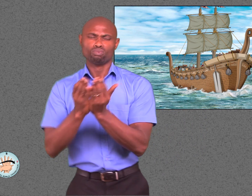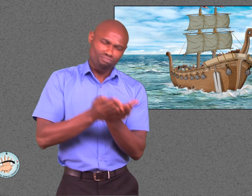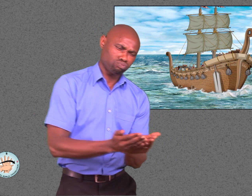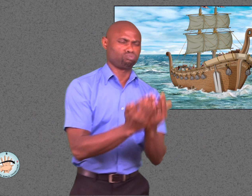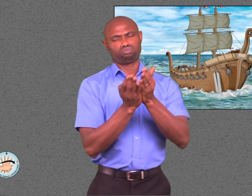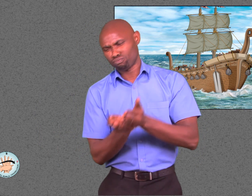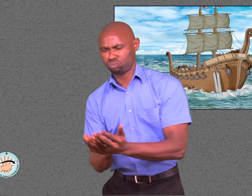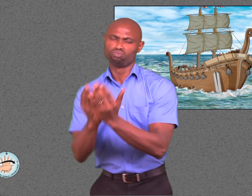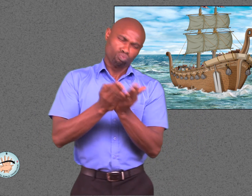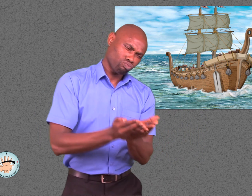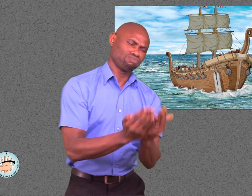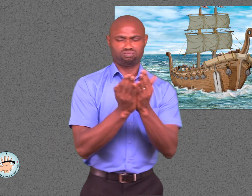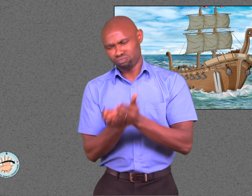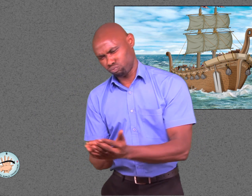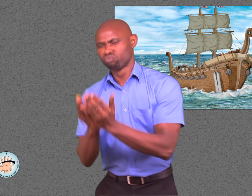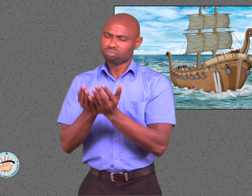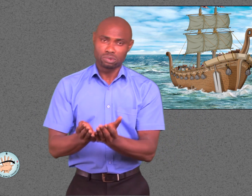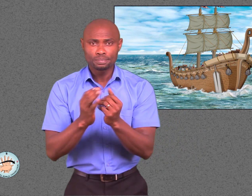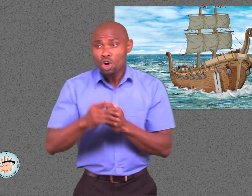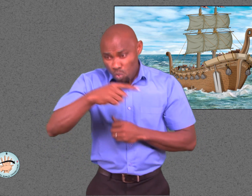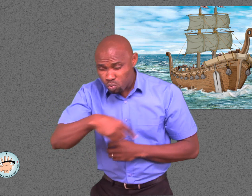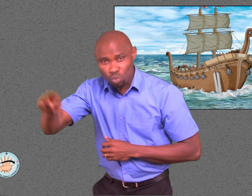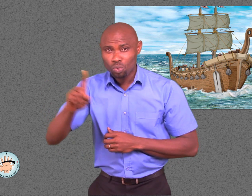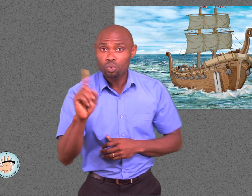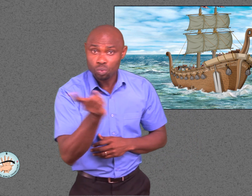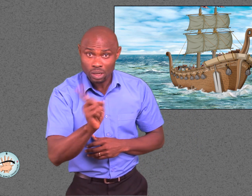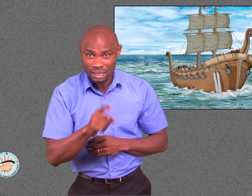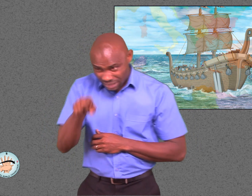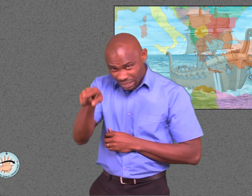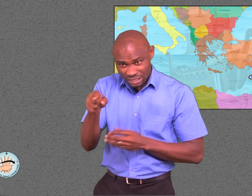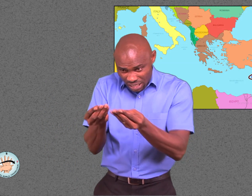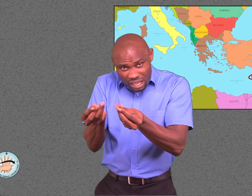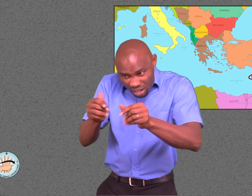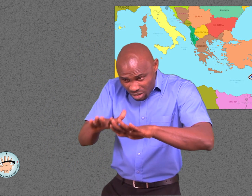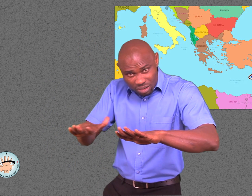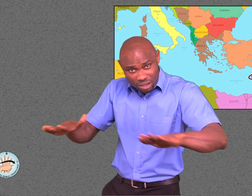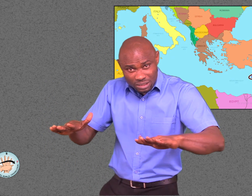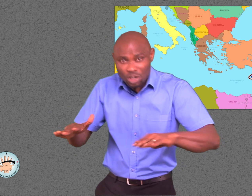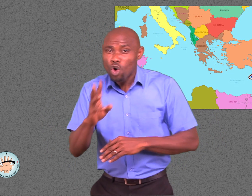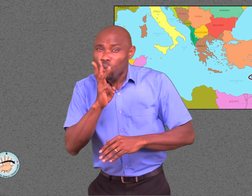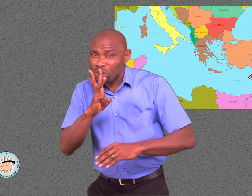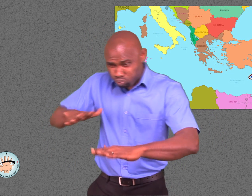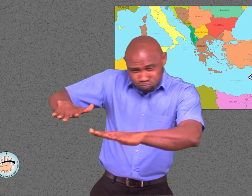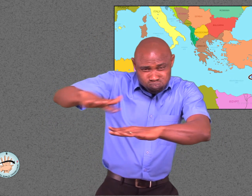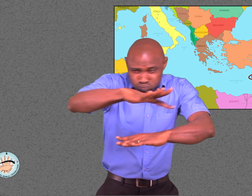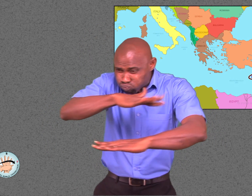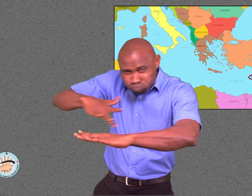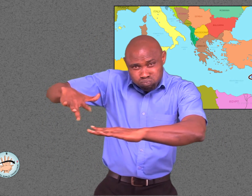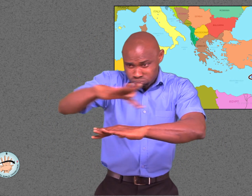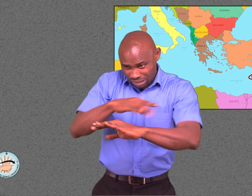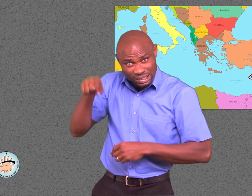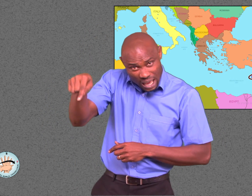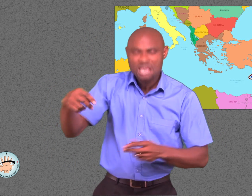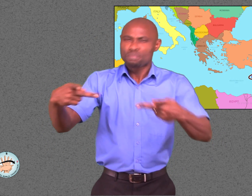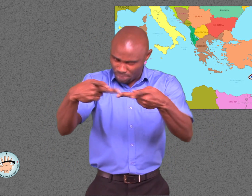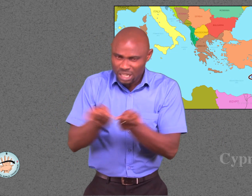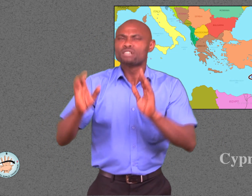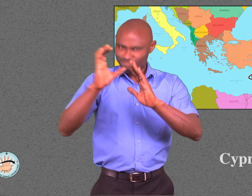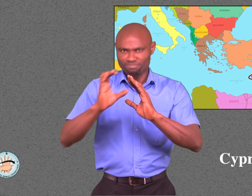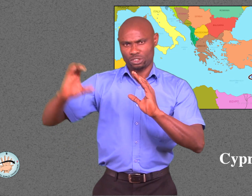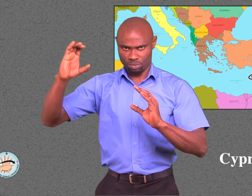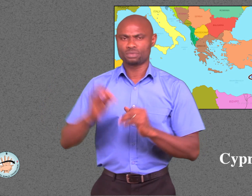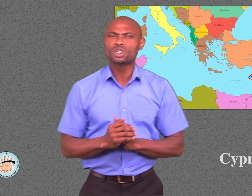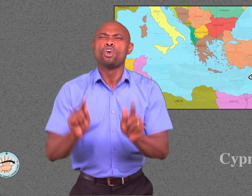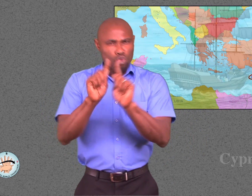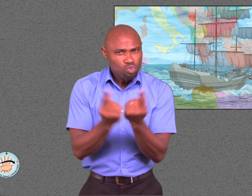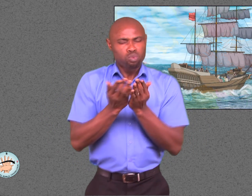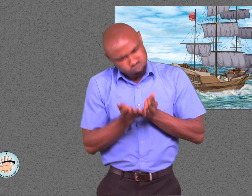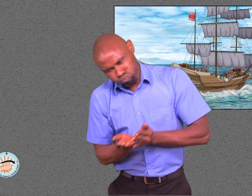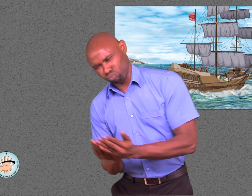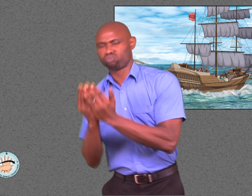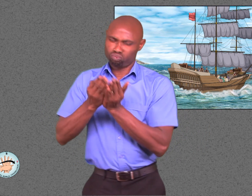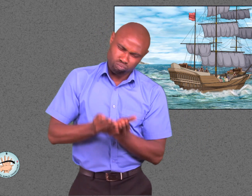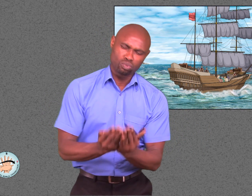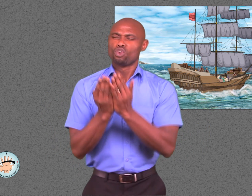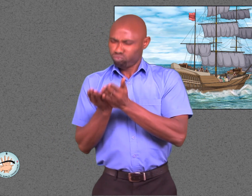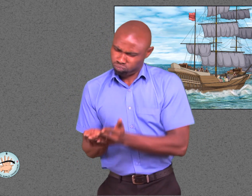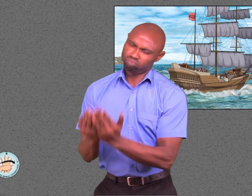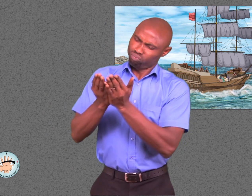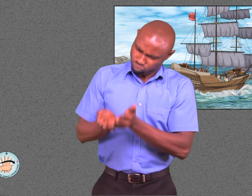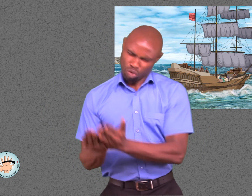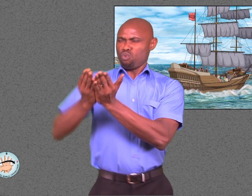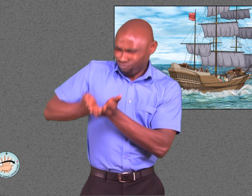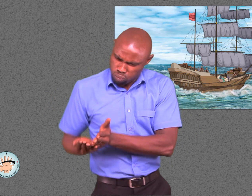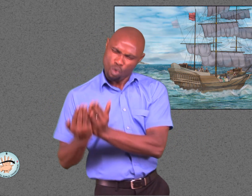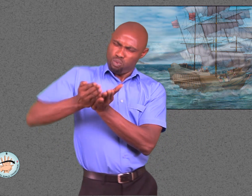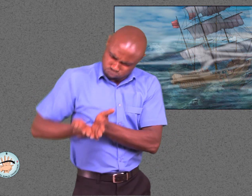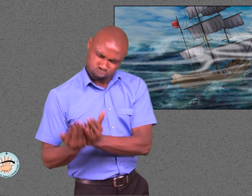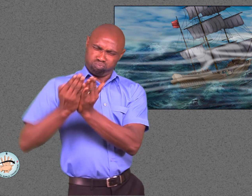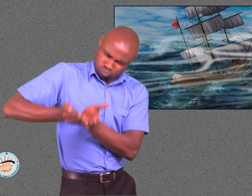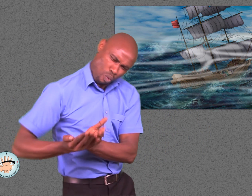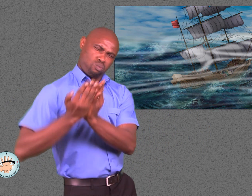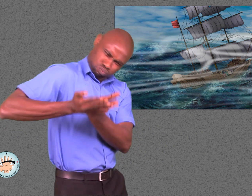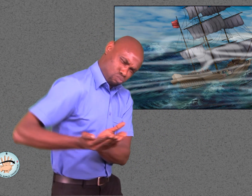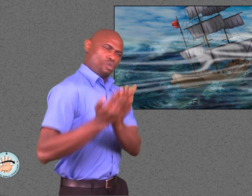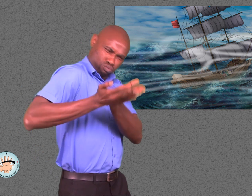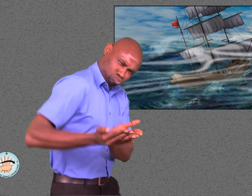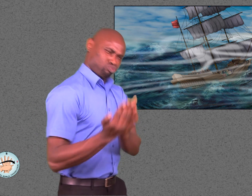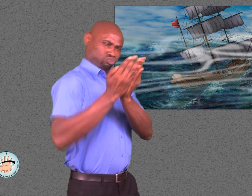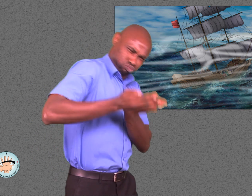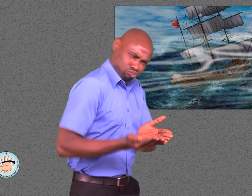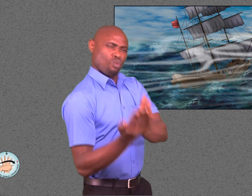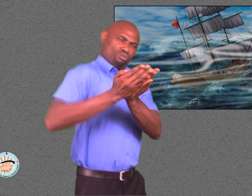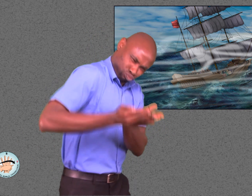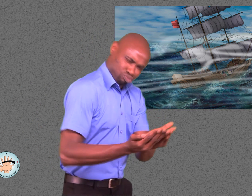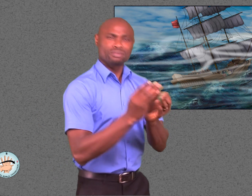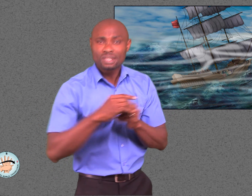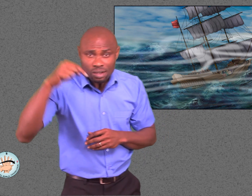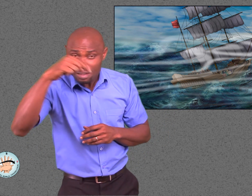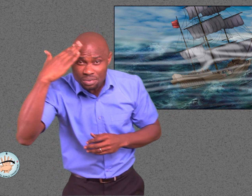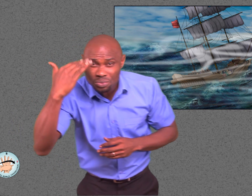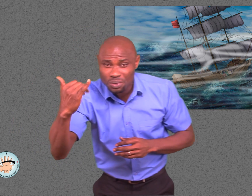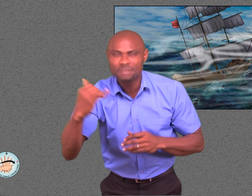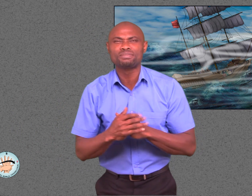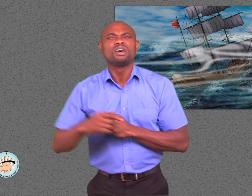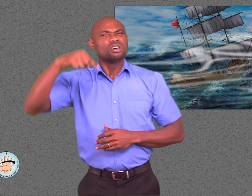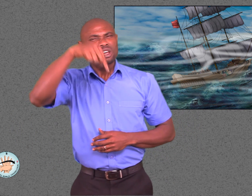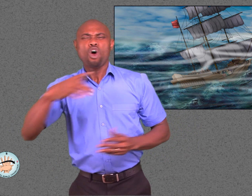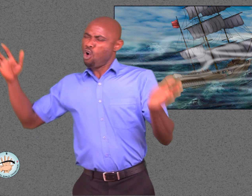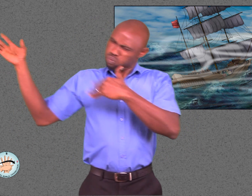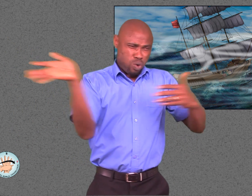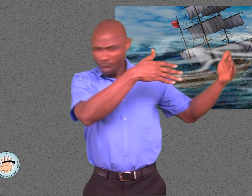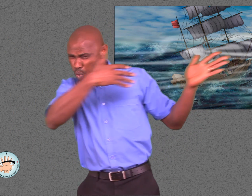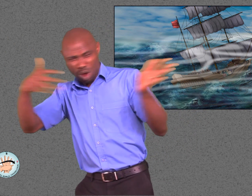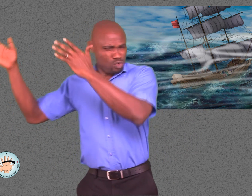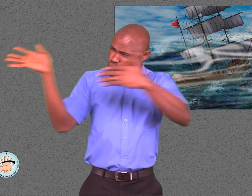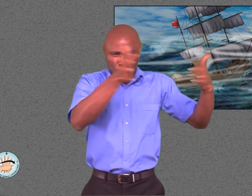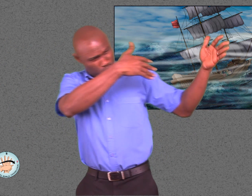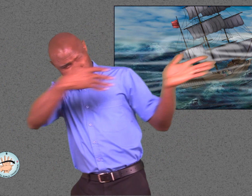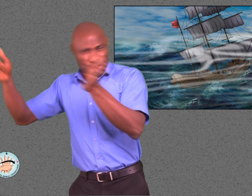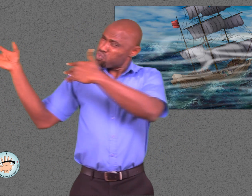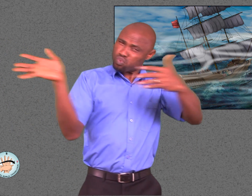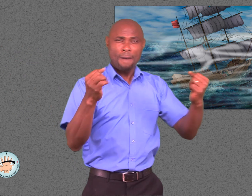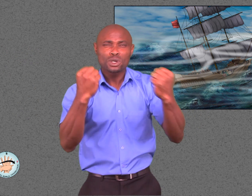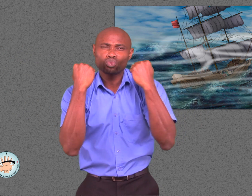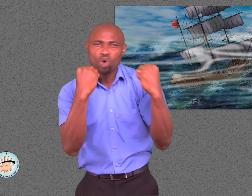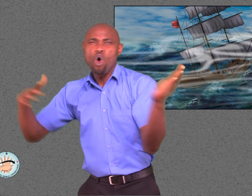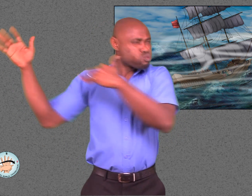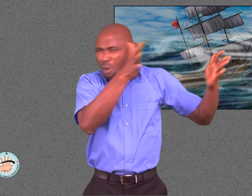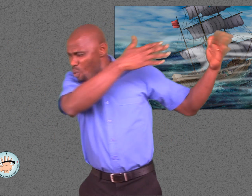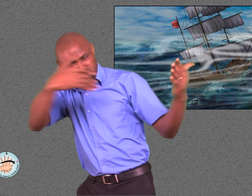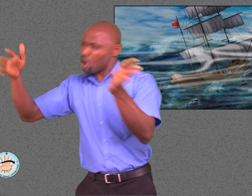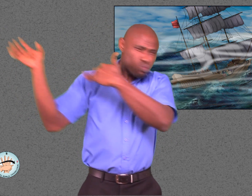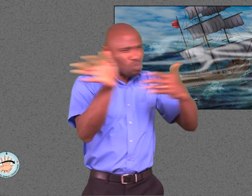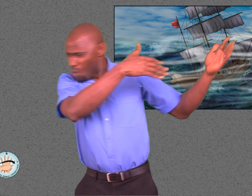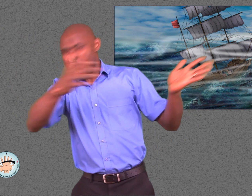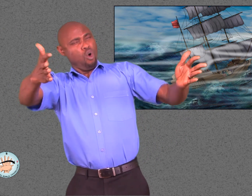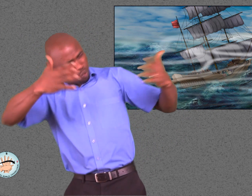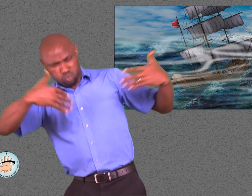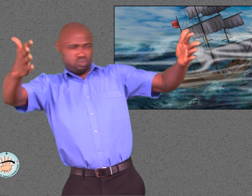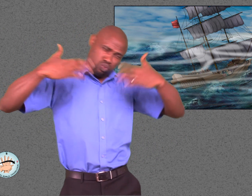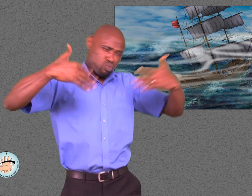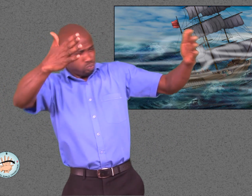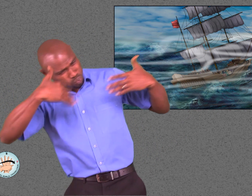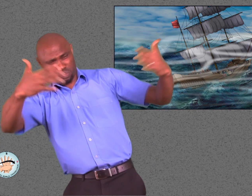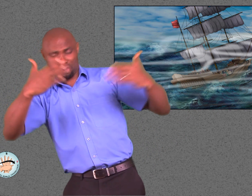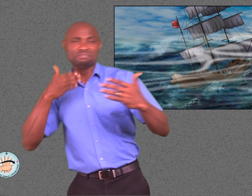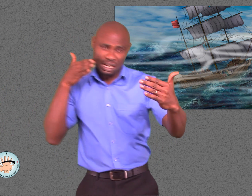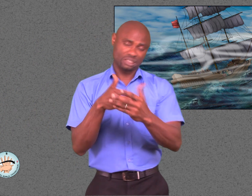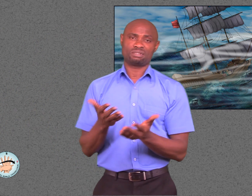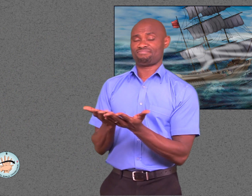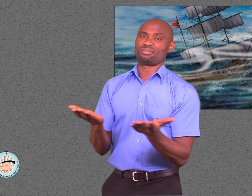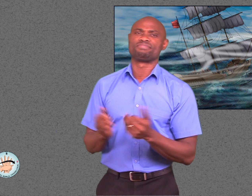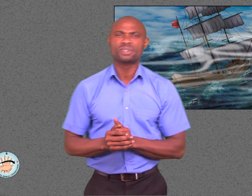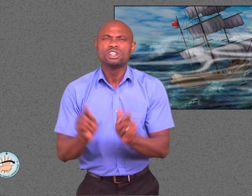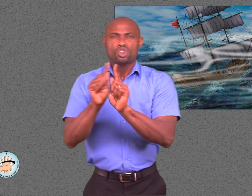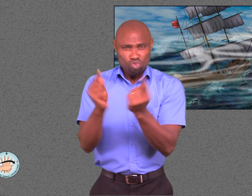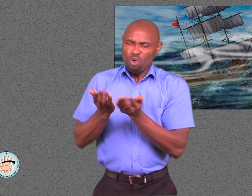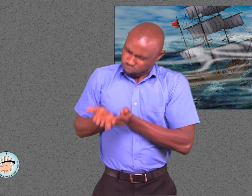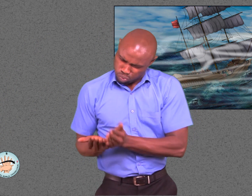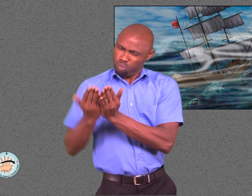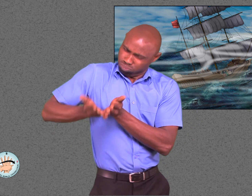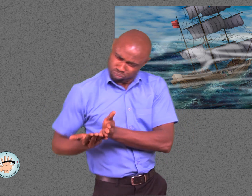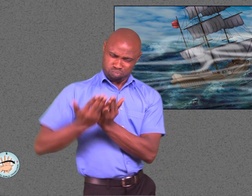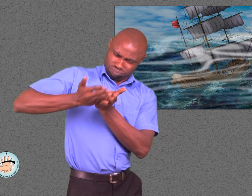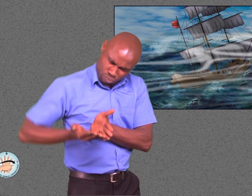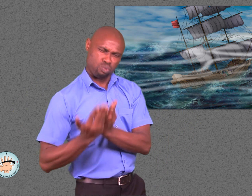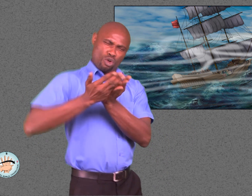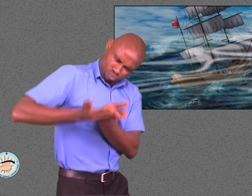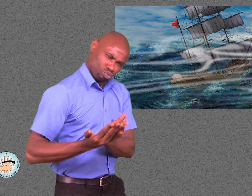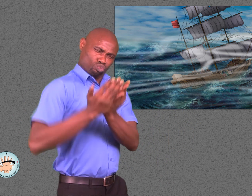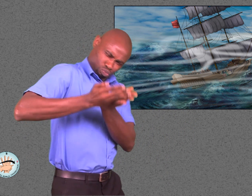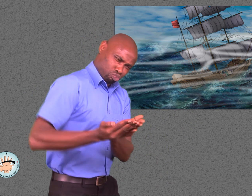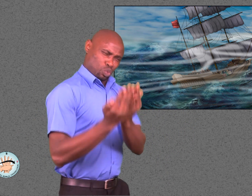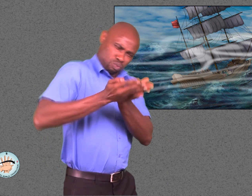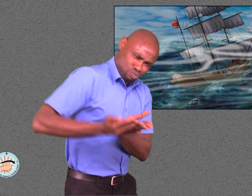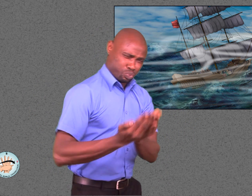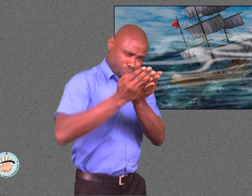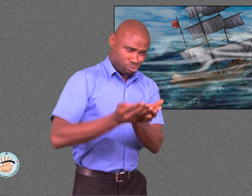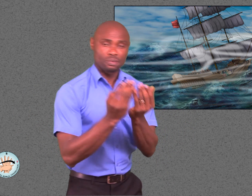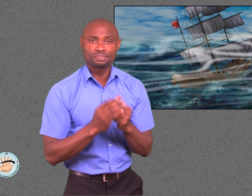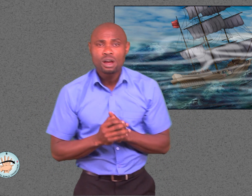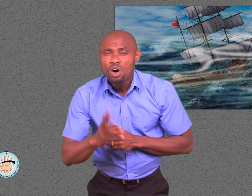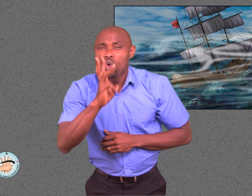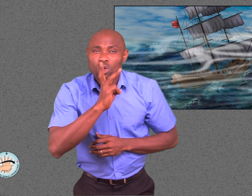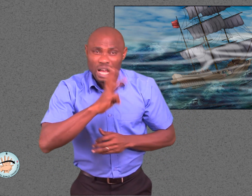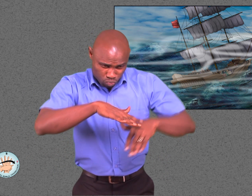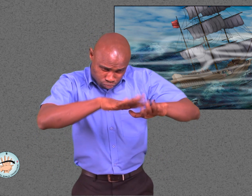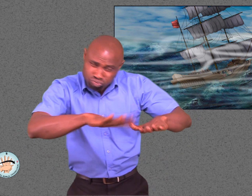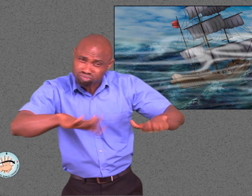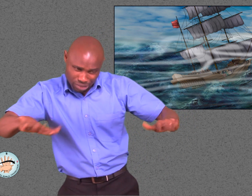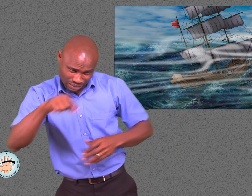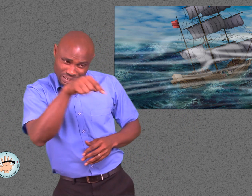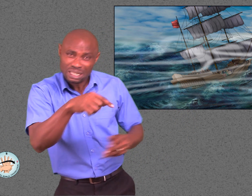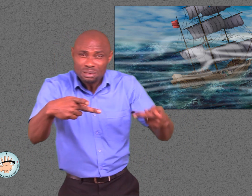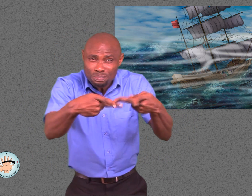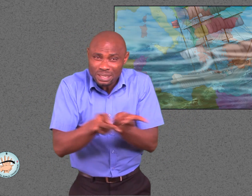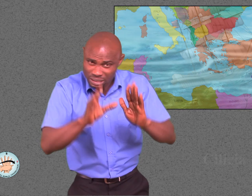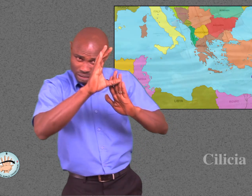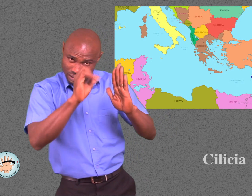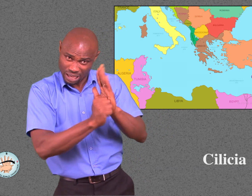After putting out from there, we sailed to the lee of Cyprus because the winds were against us.